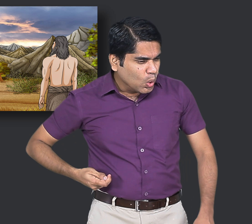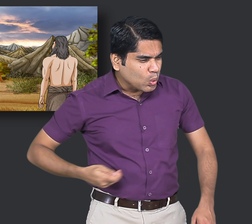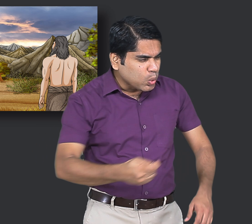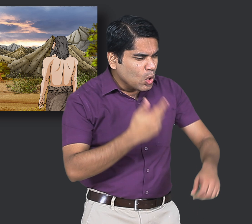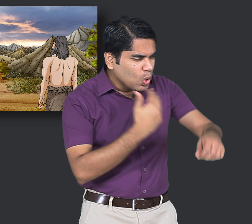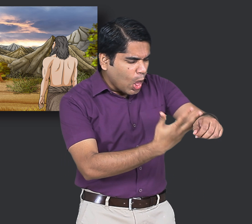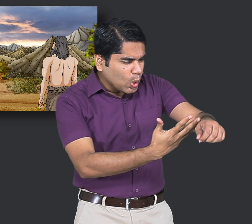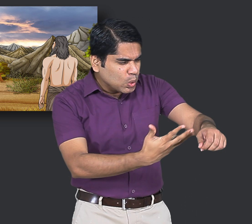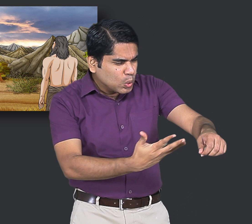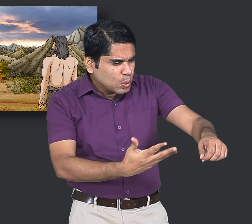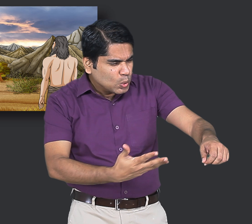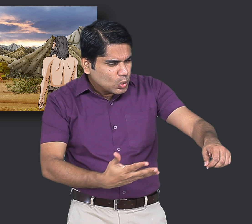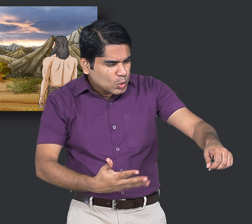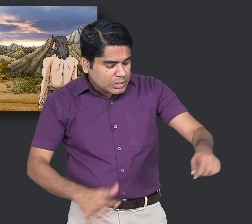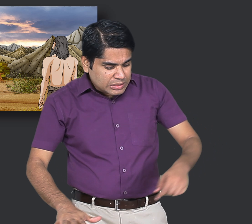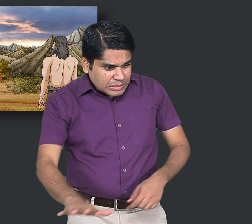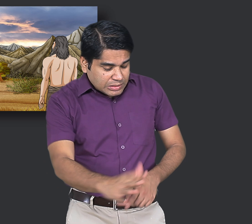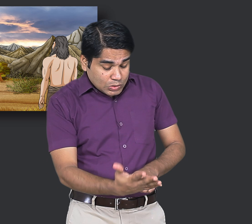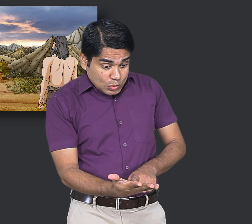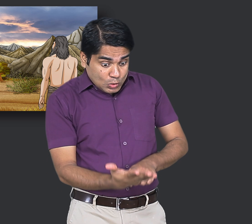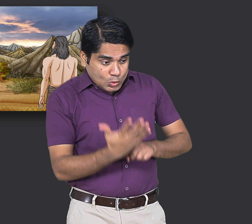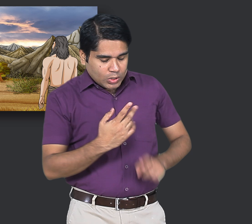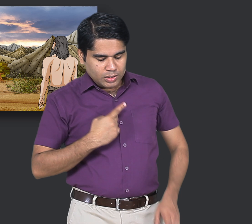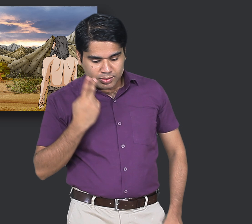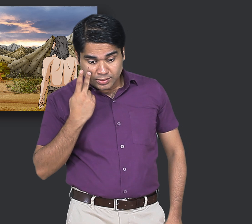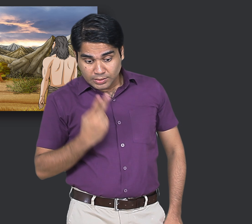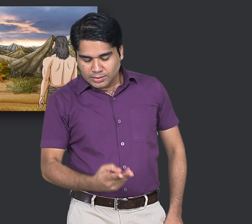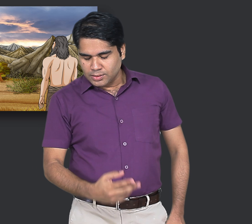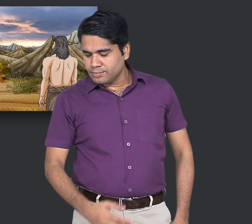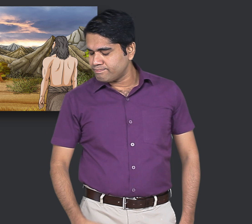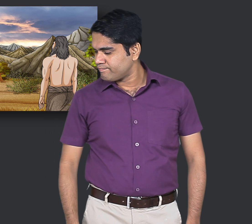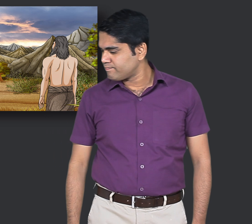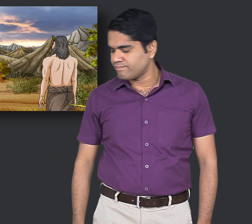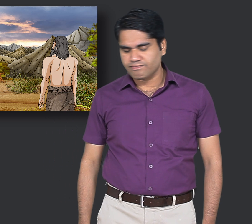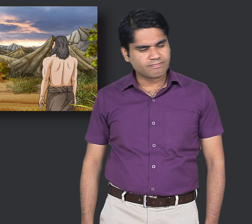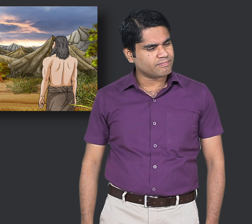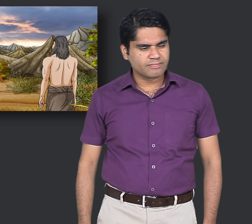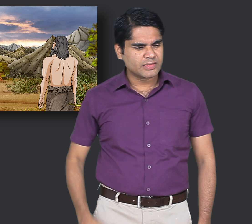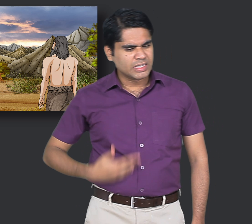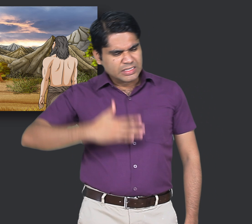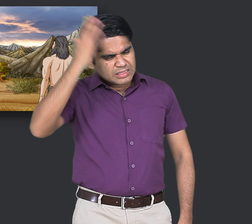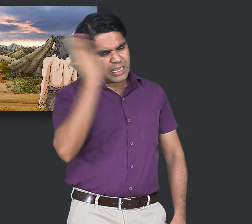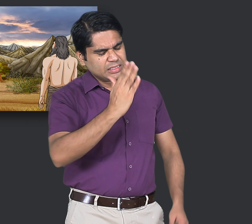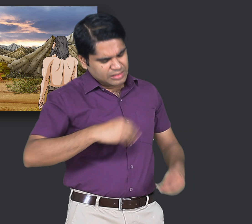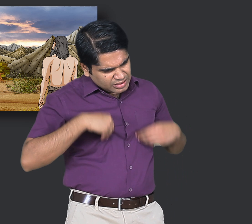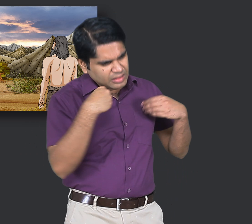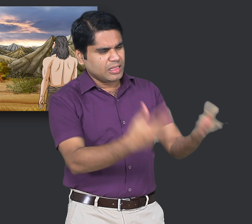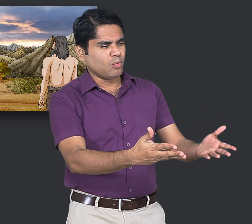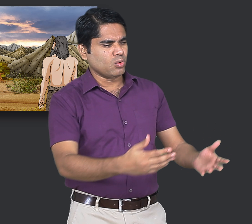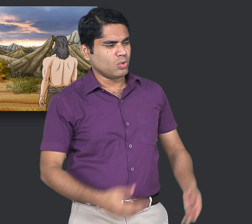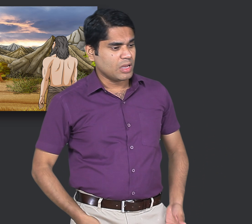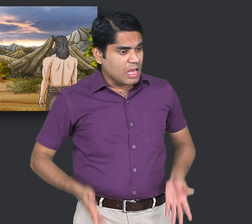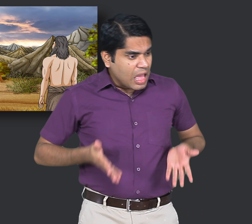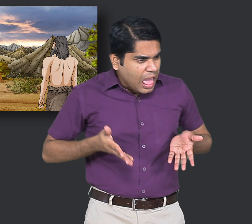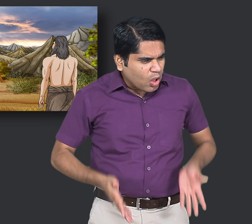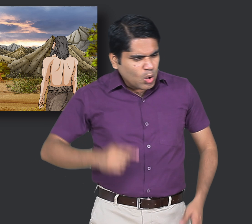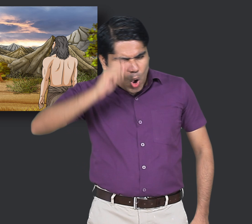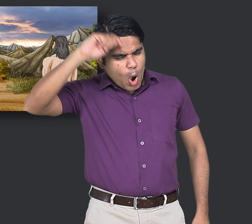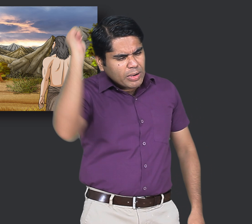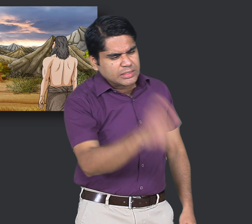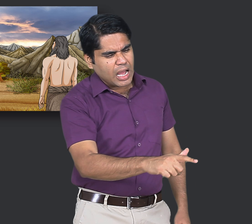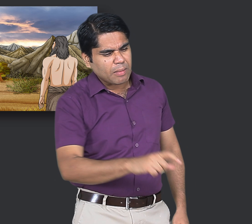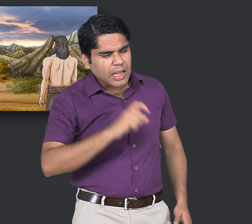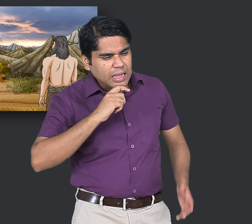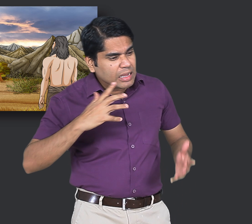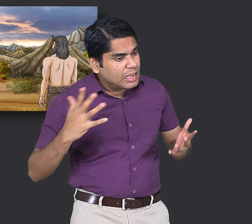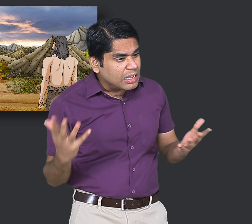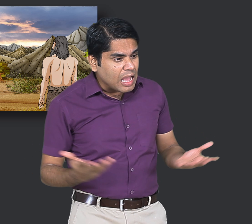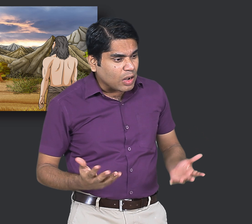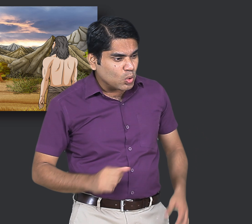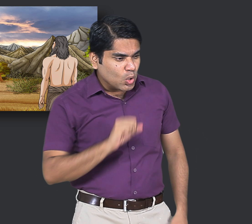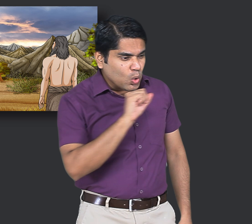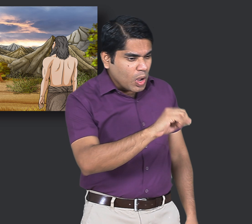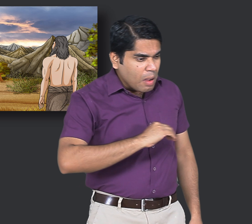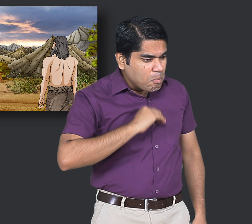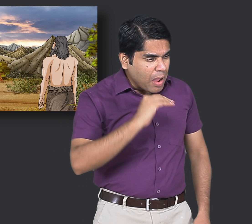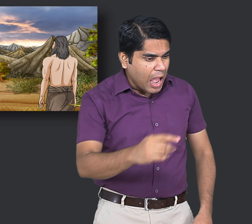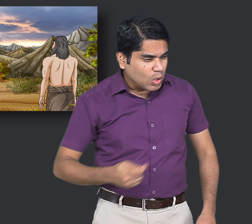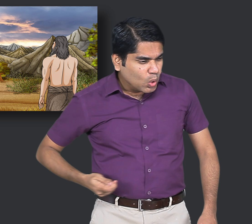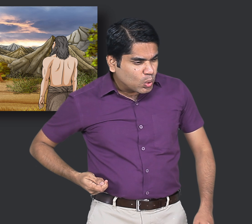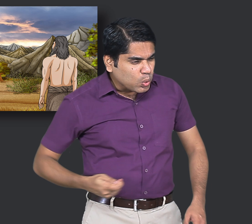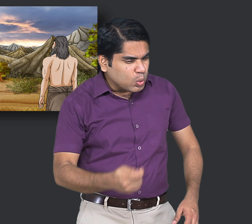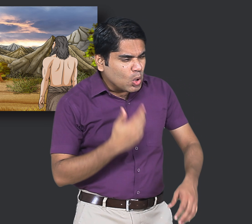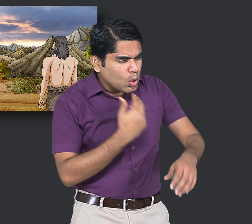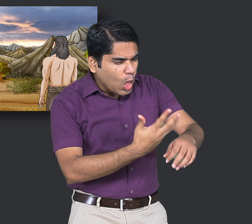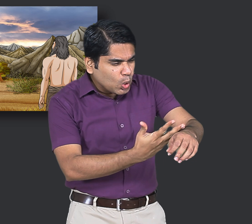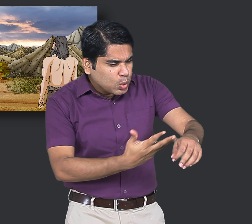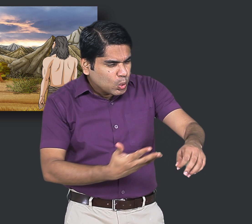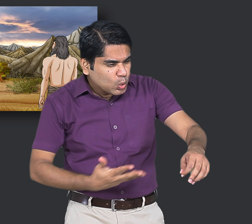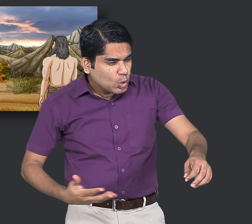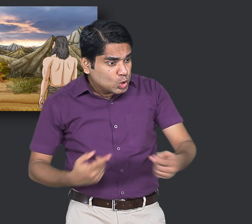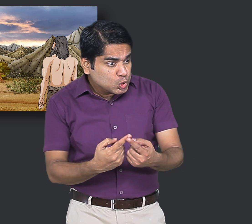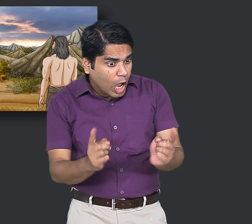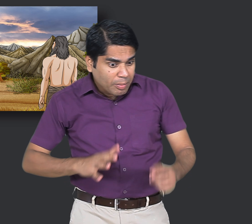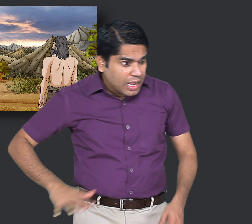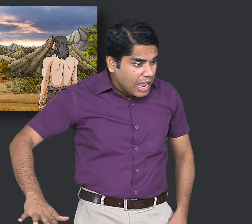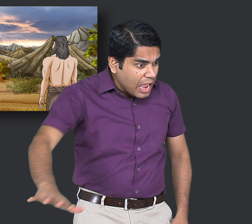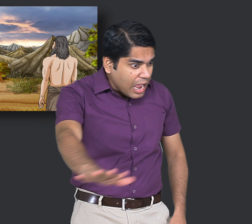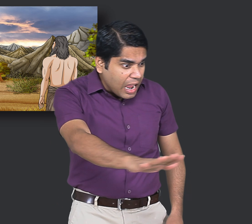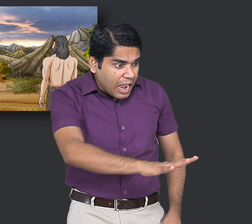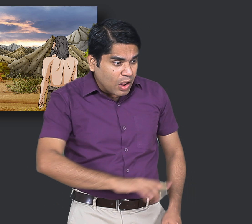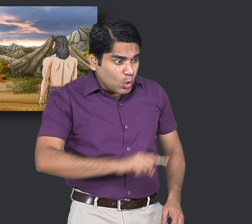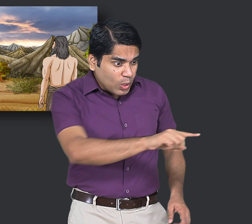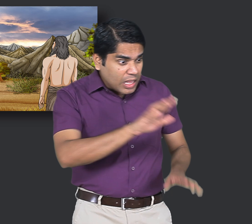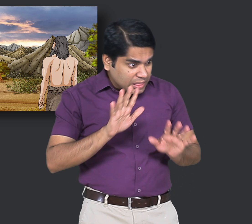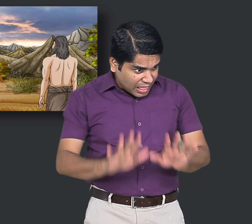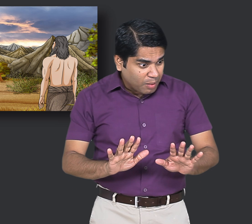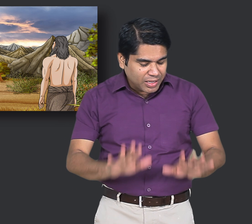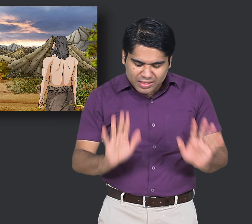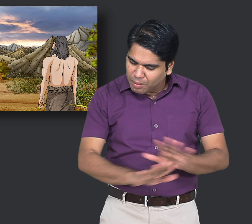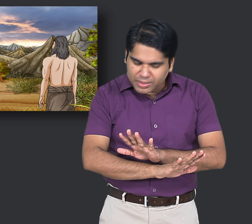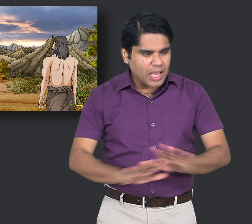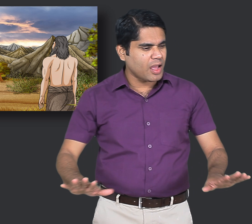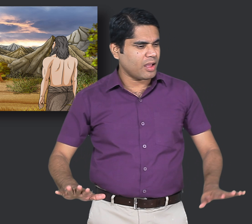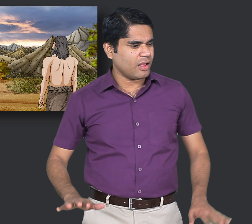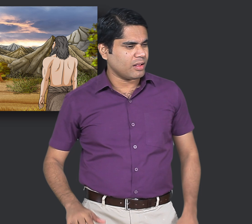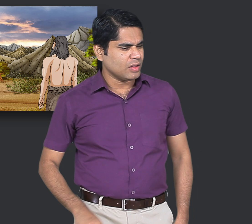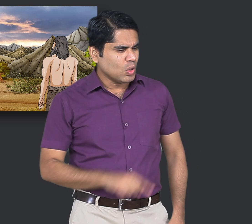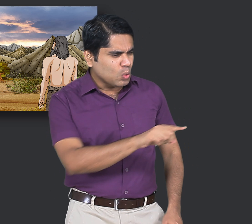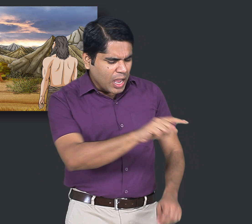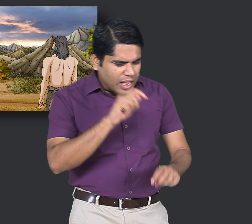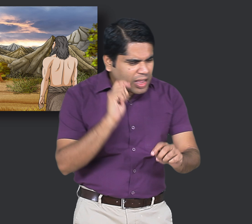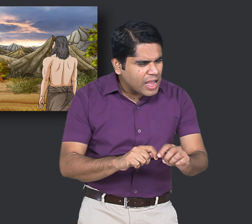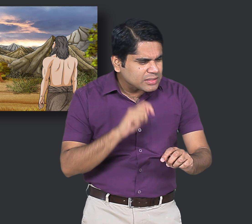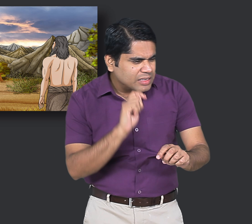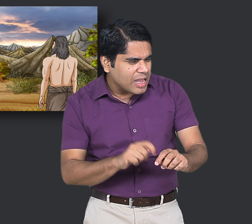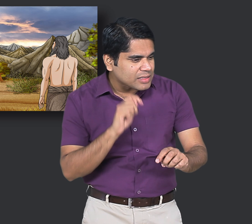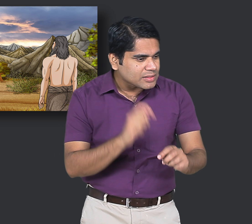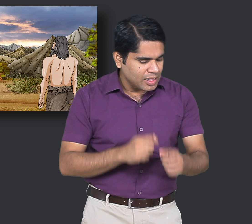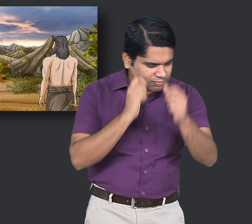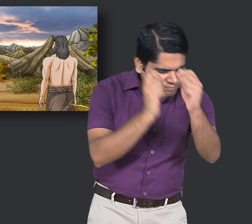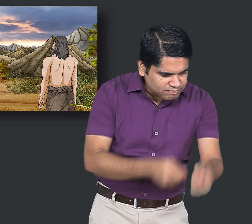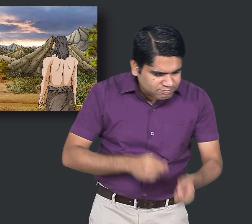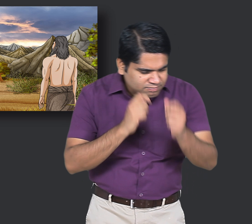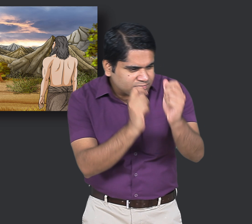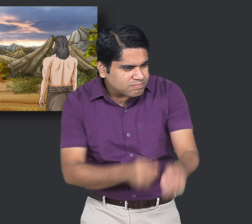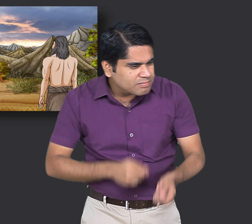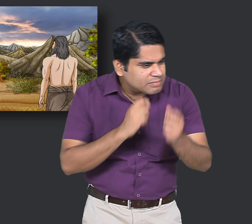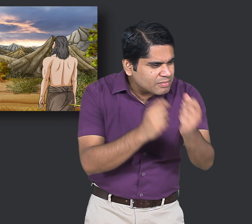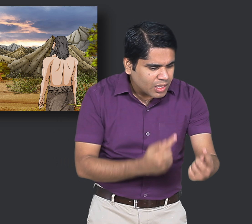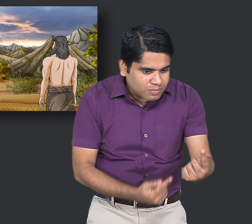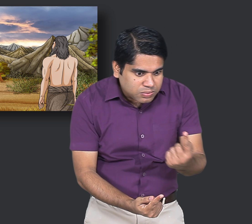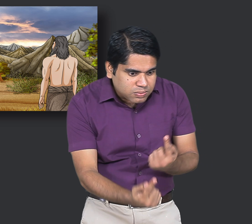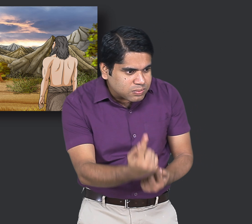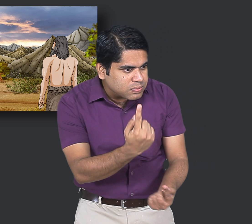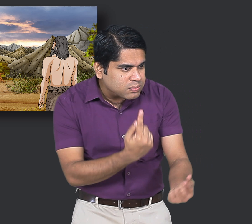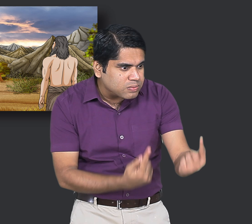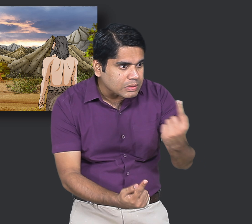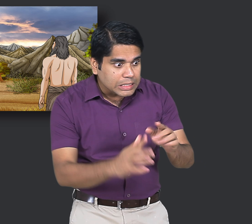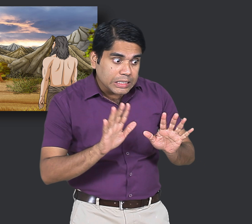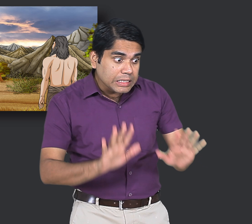Now you are cursed and banished from the ground, which has opened its mouth to receive your brother’s blood from your hand.